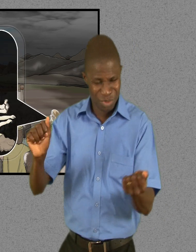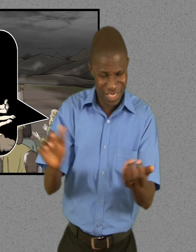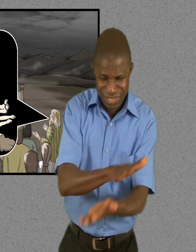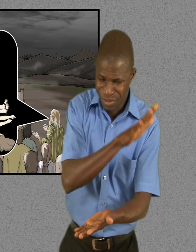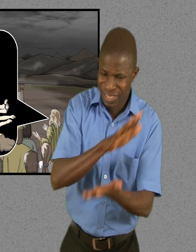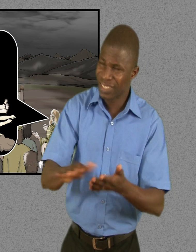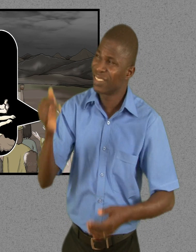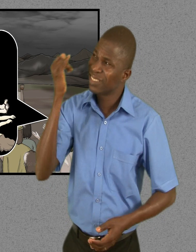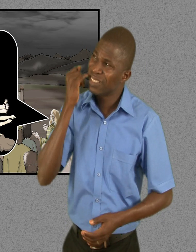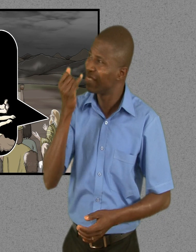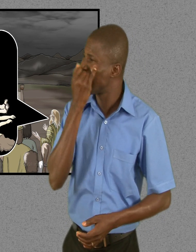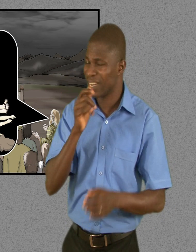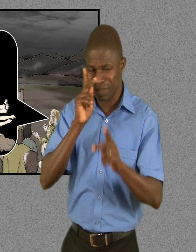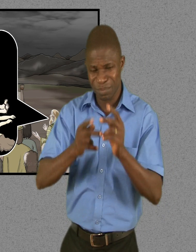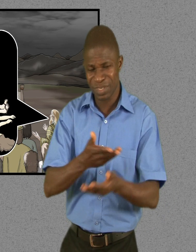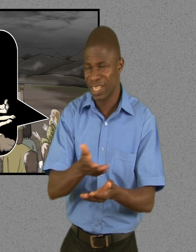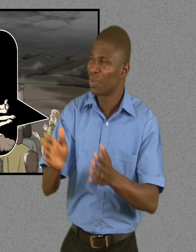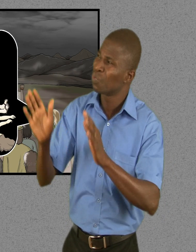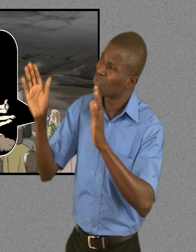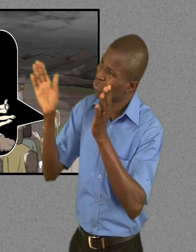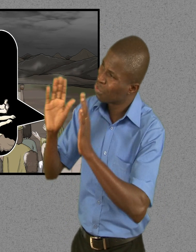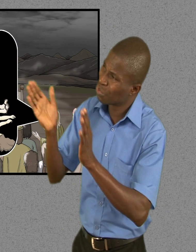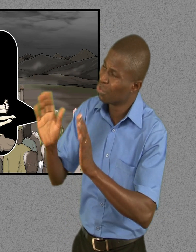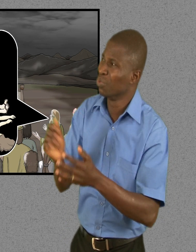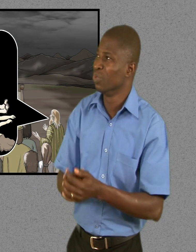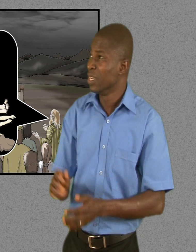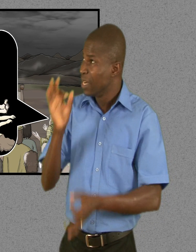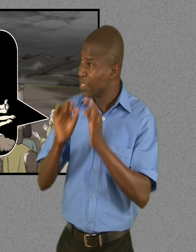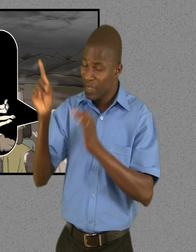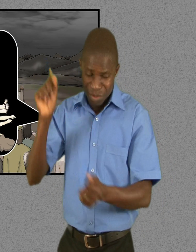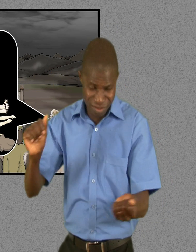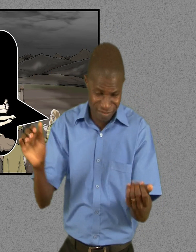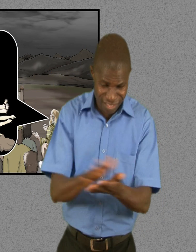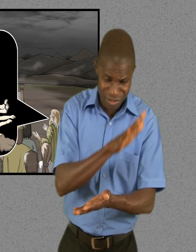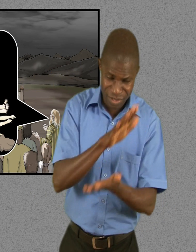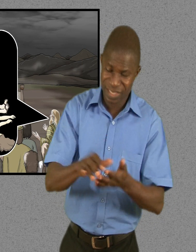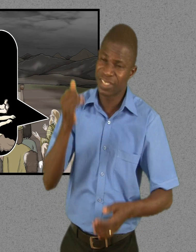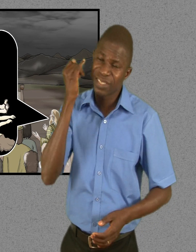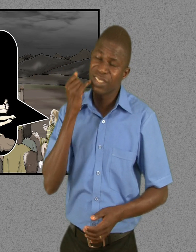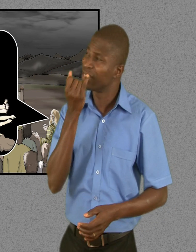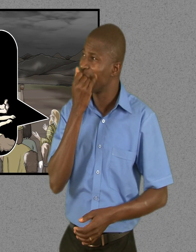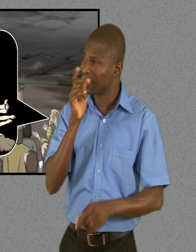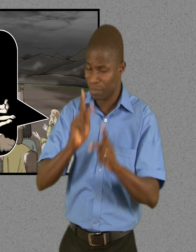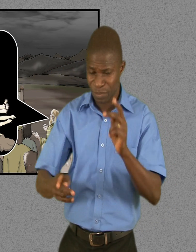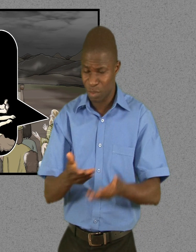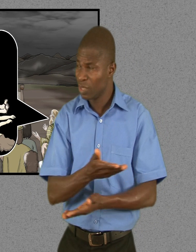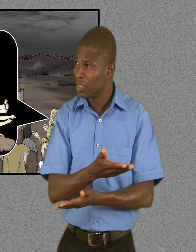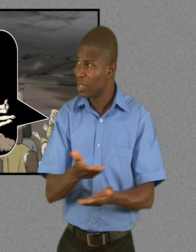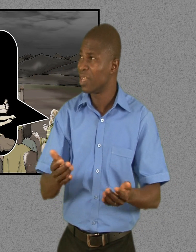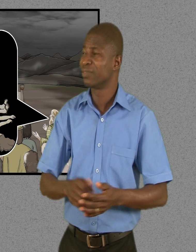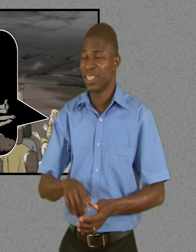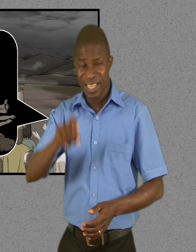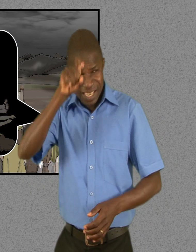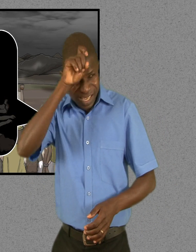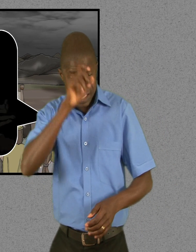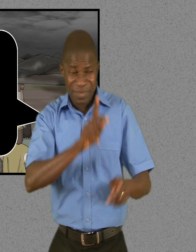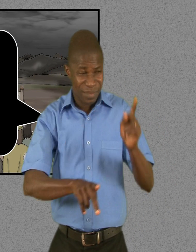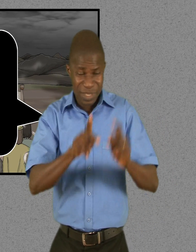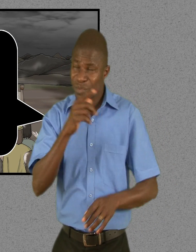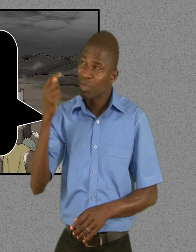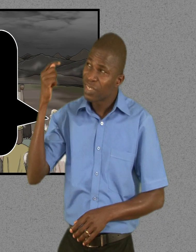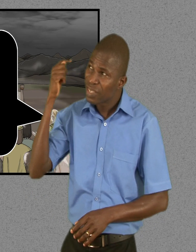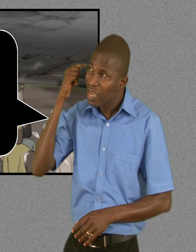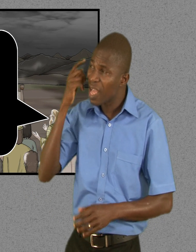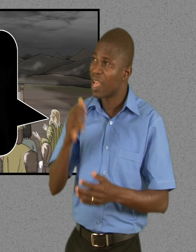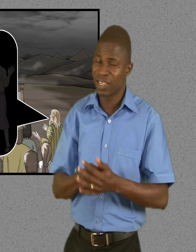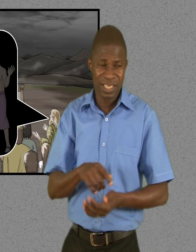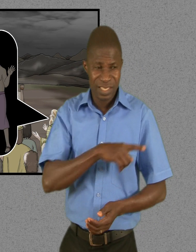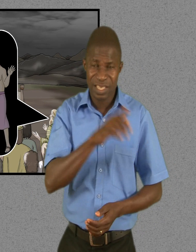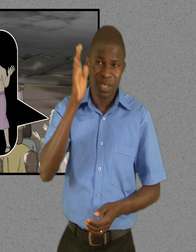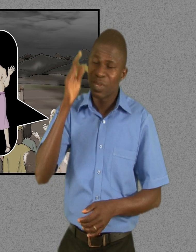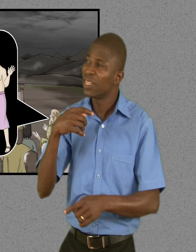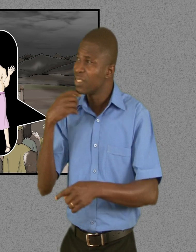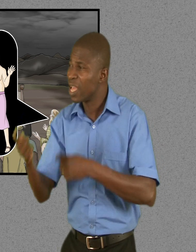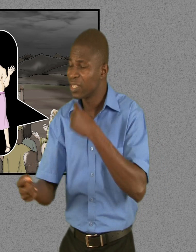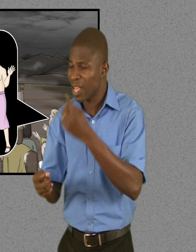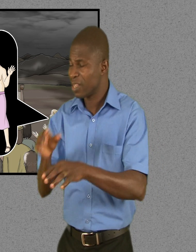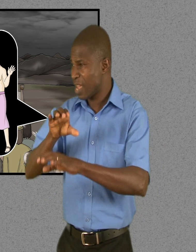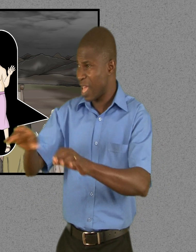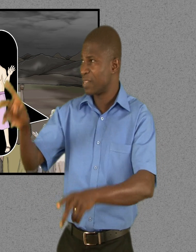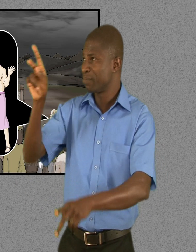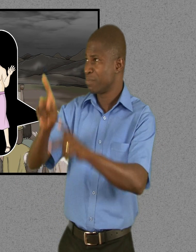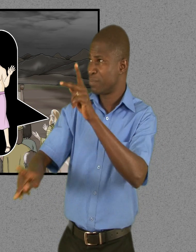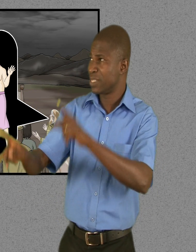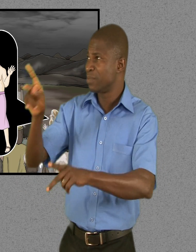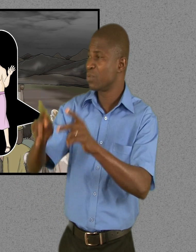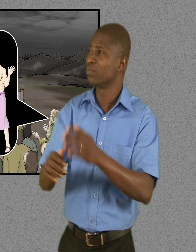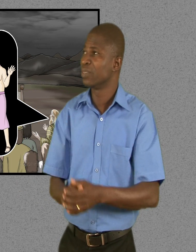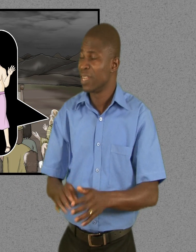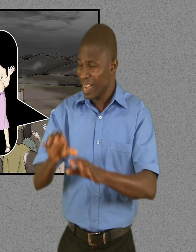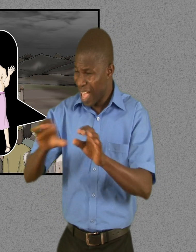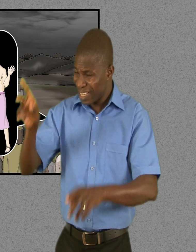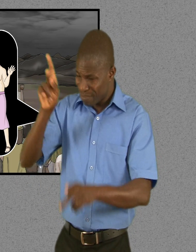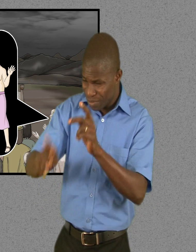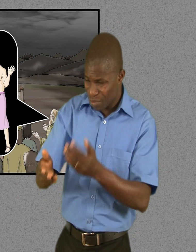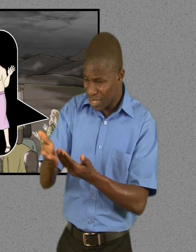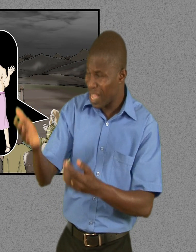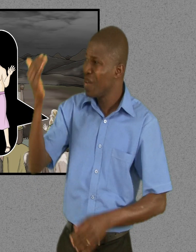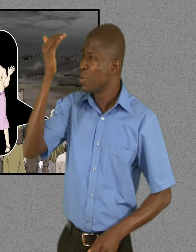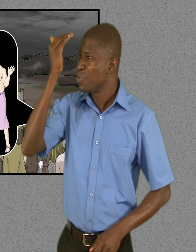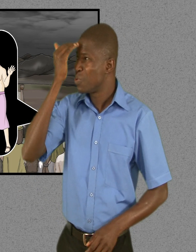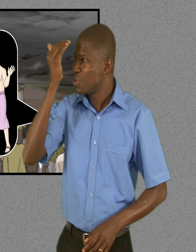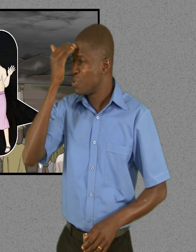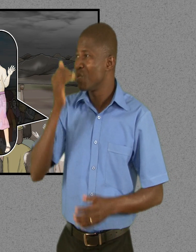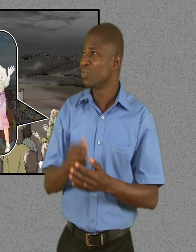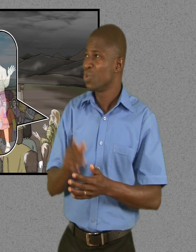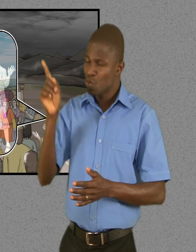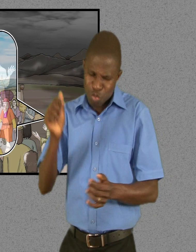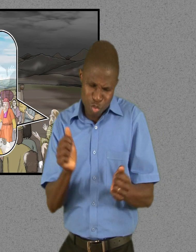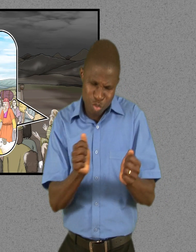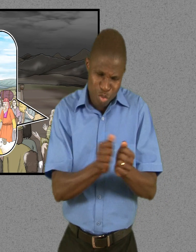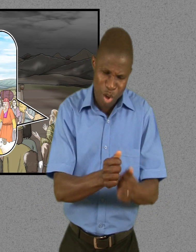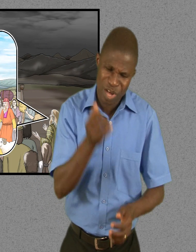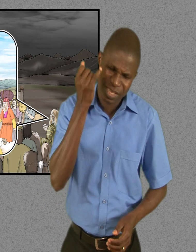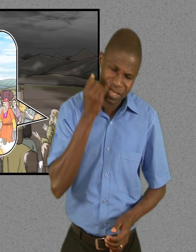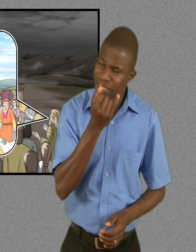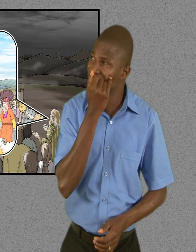And they will tell it to the inhabitants of this land.